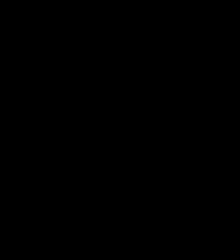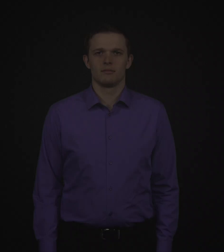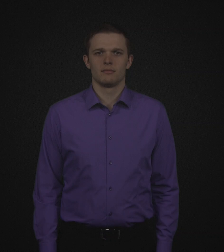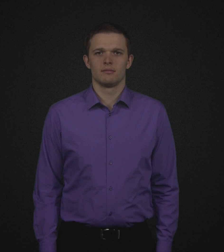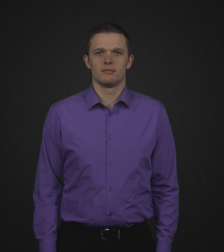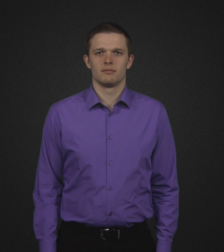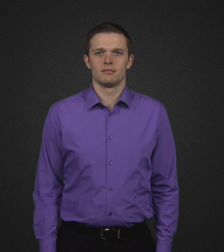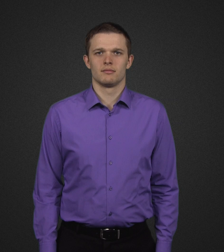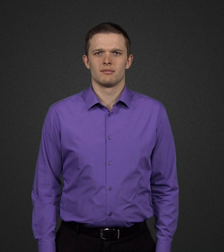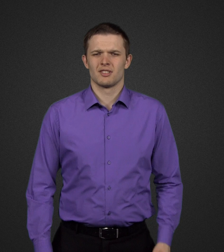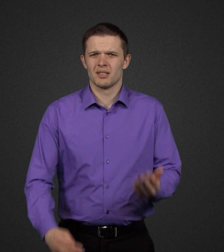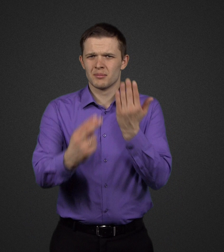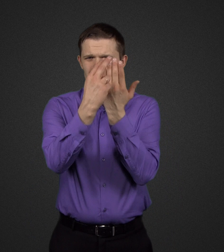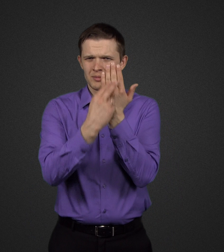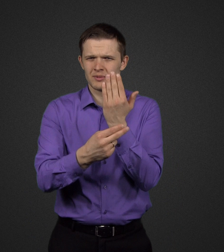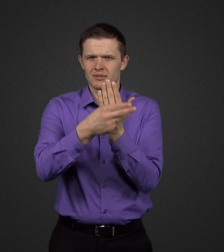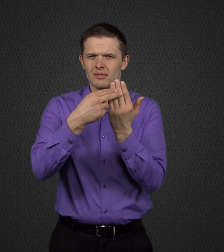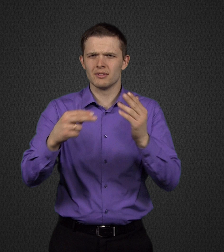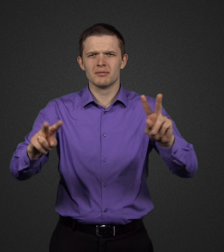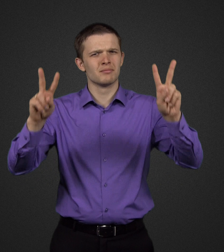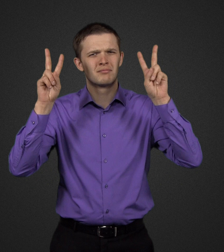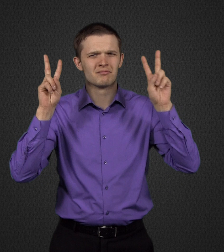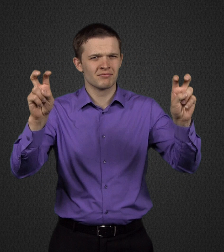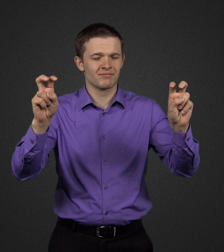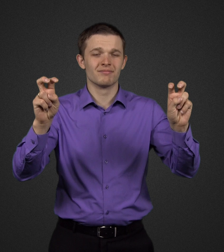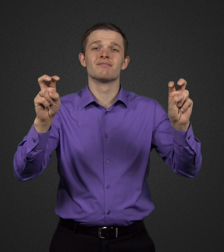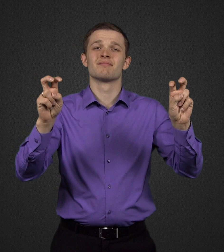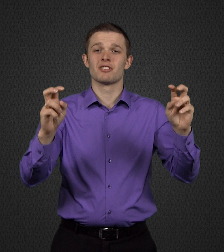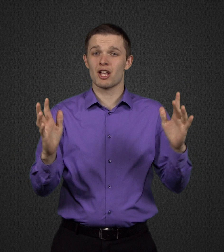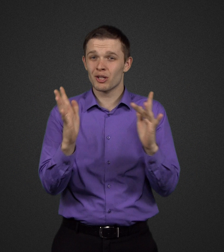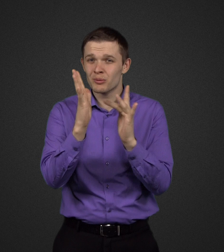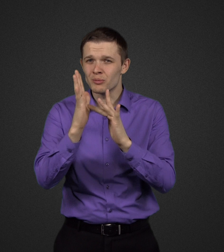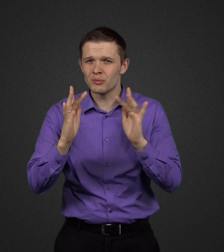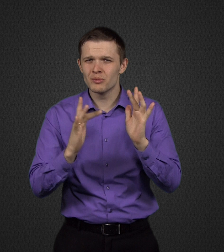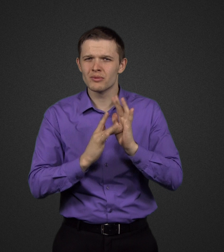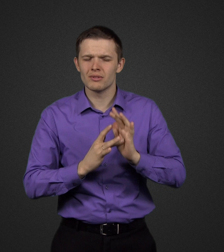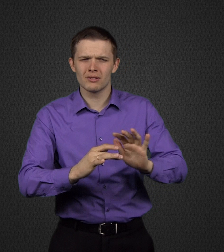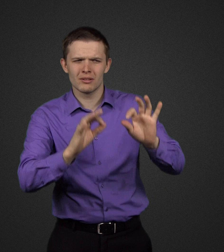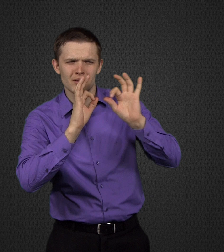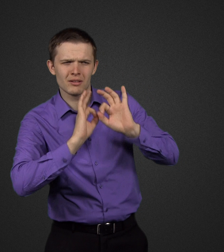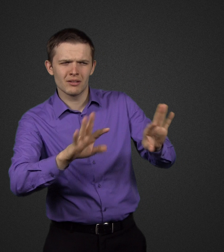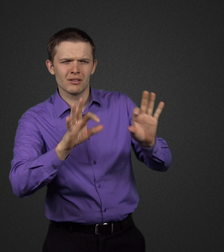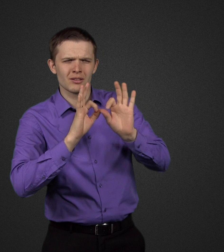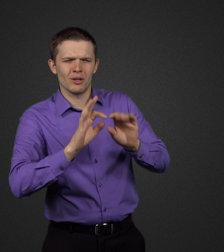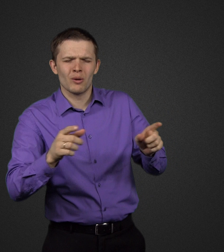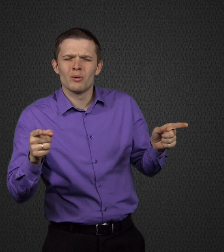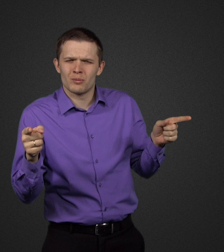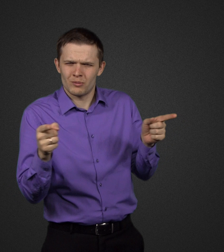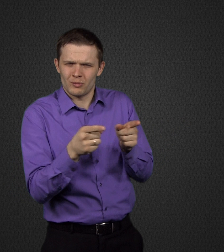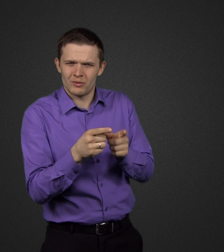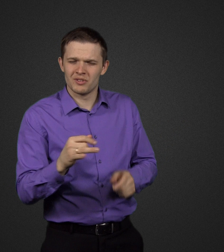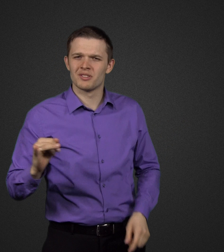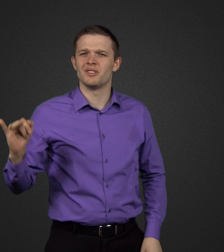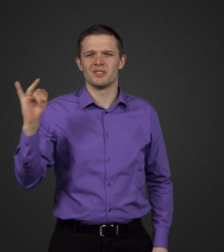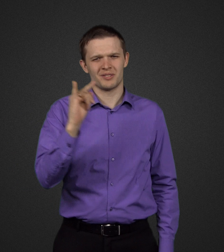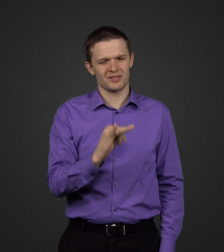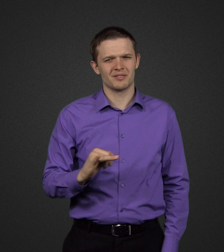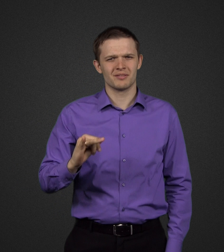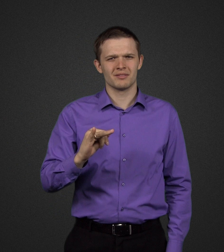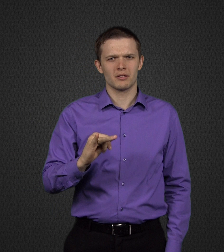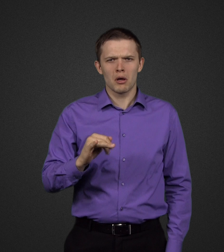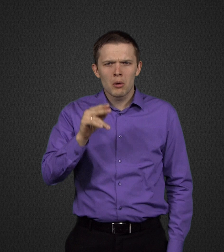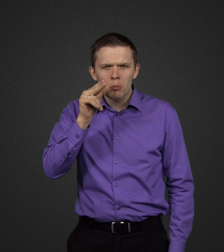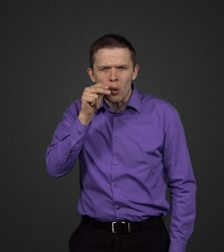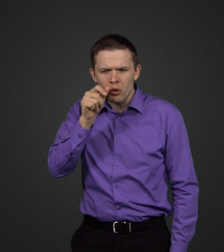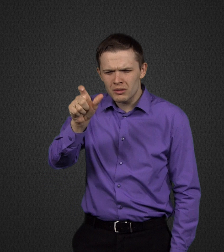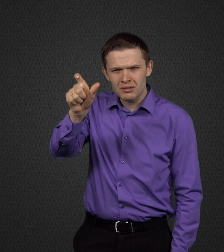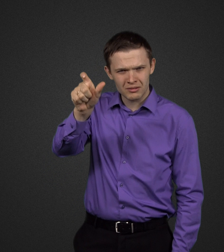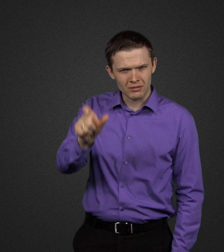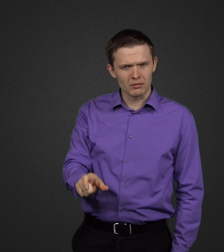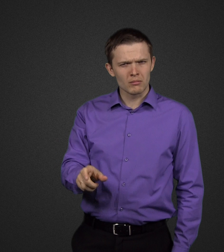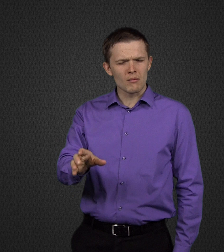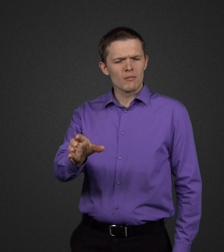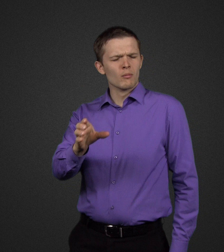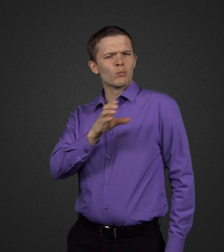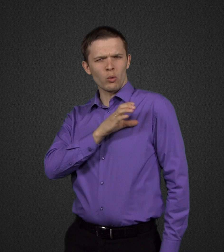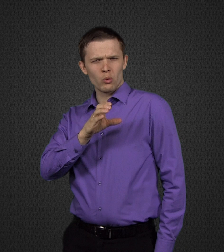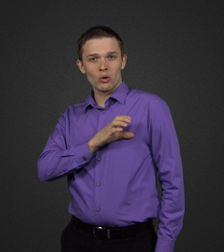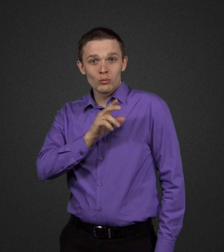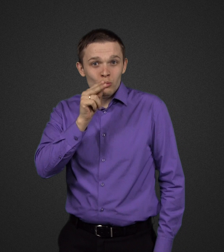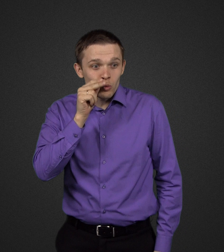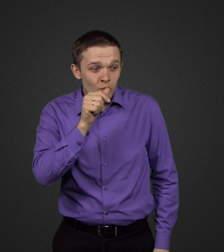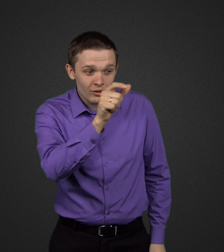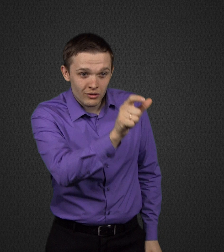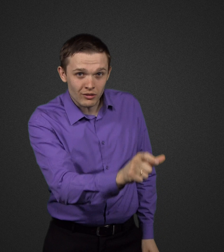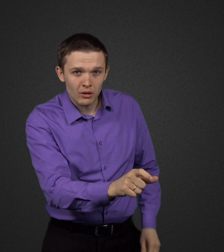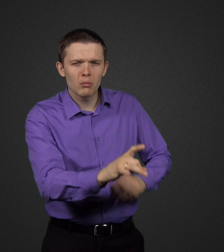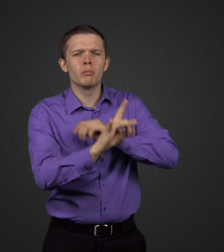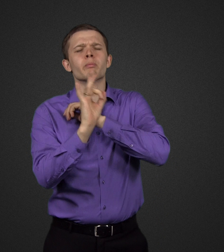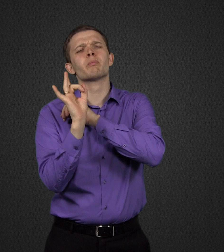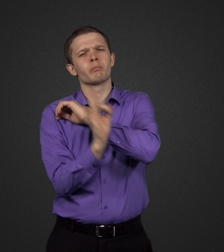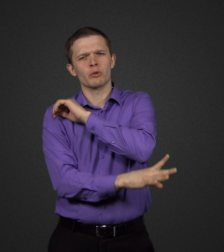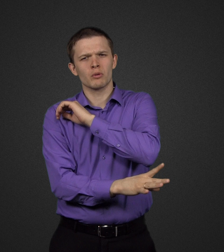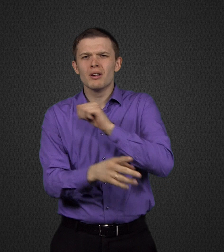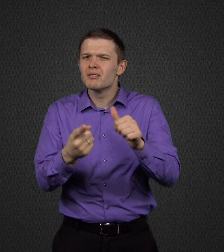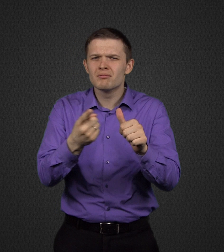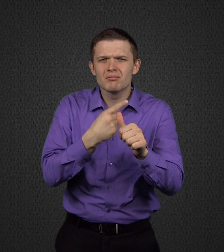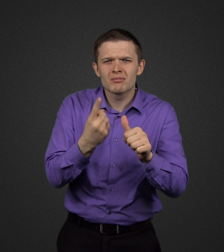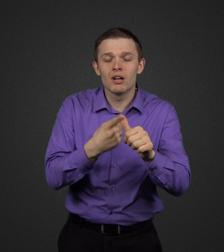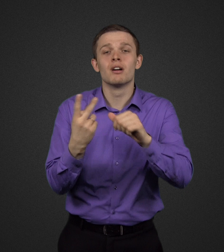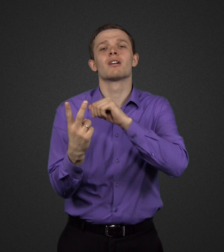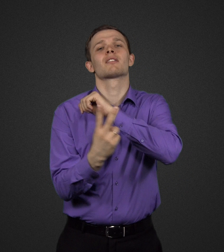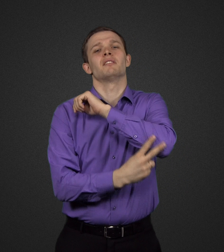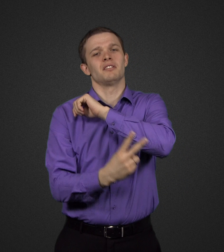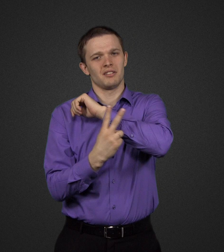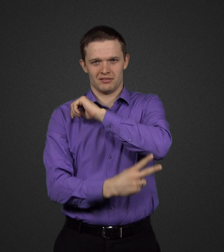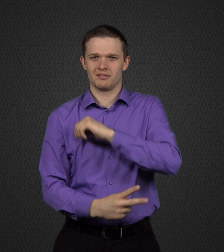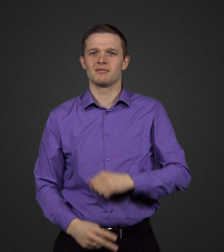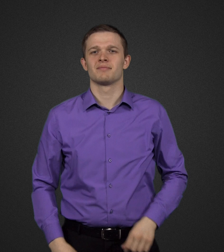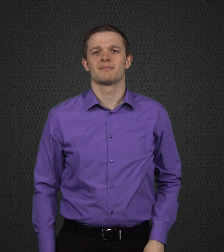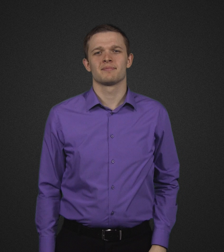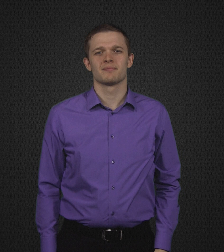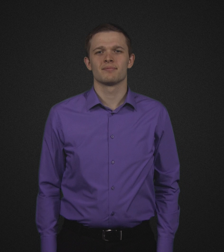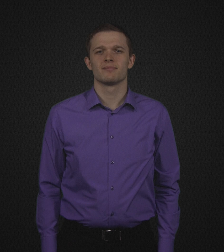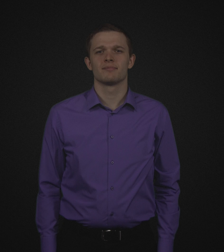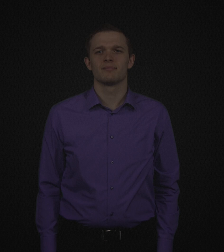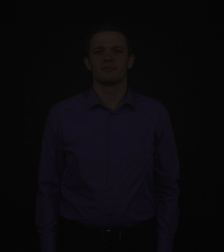Jesus tells a story about the rich man and Lazarus